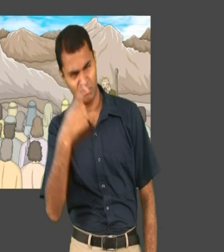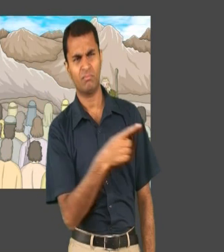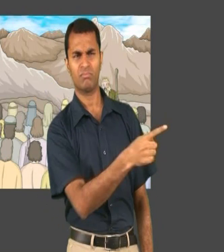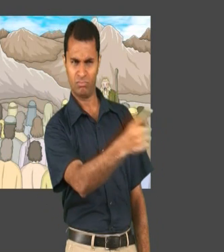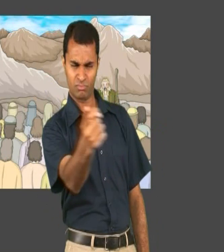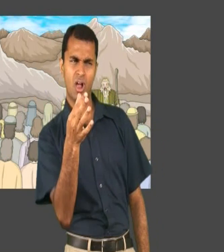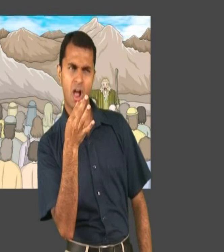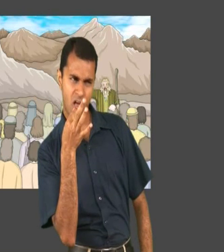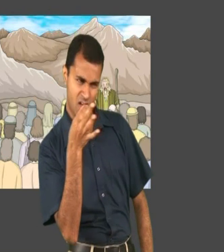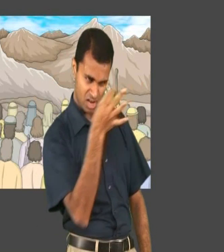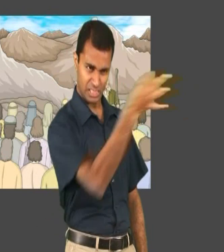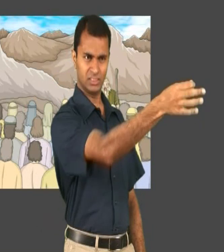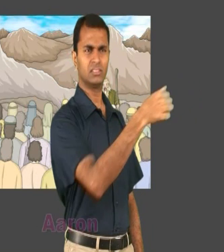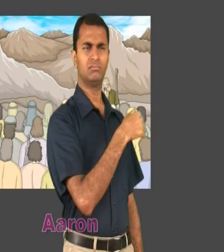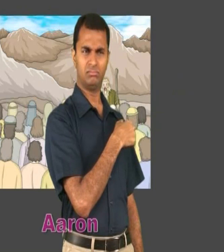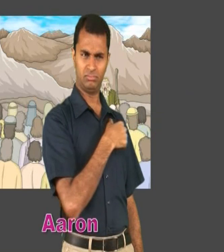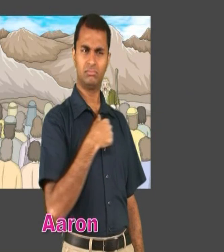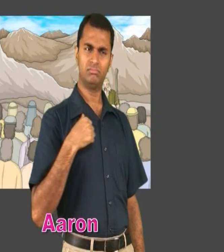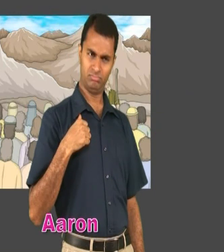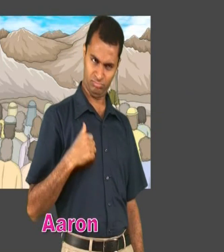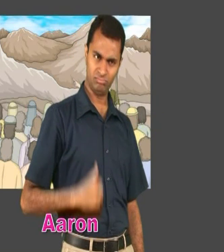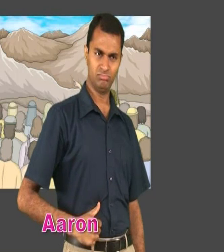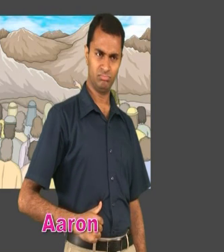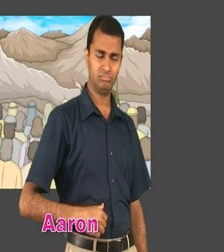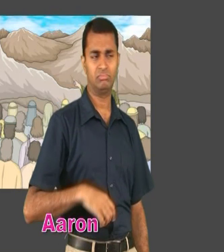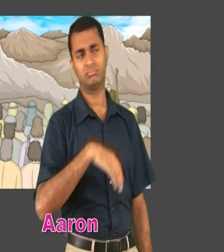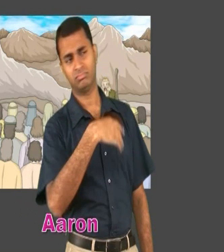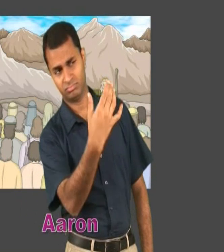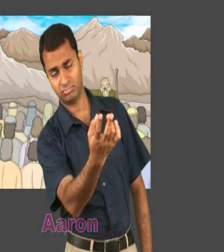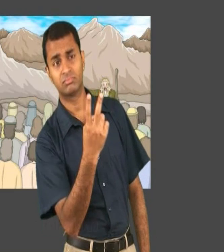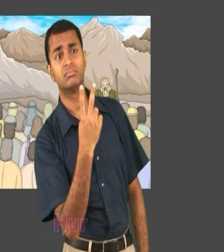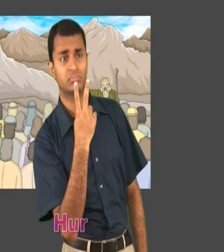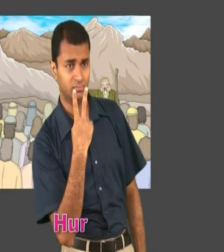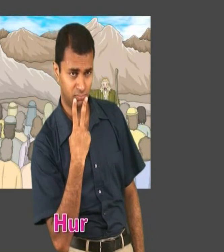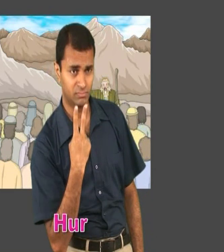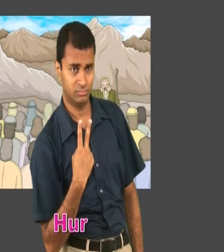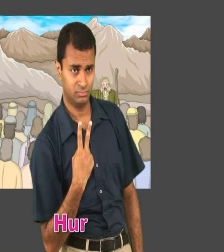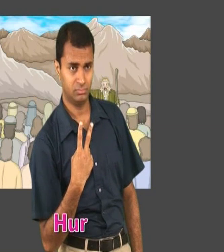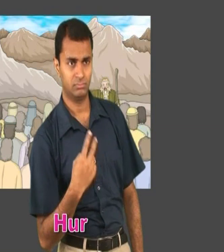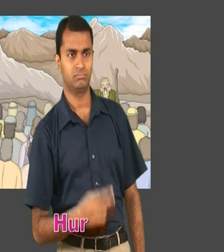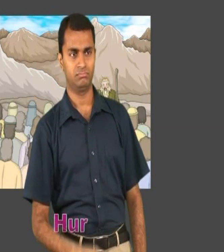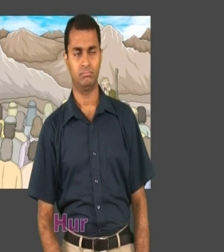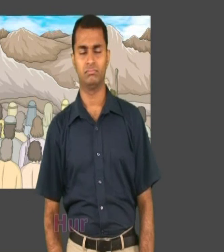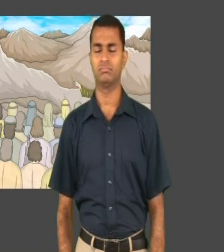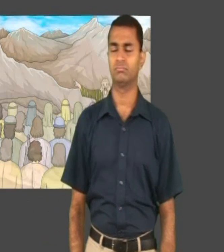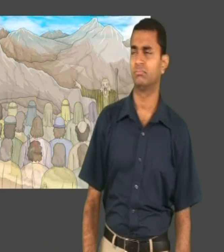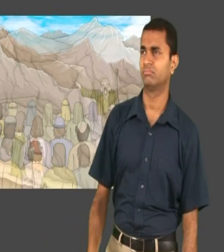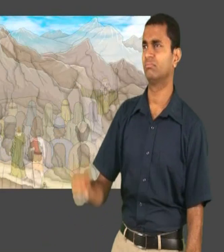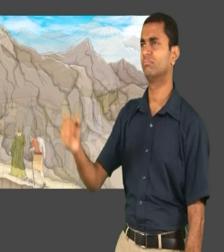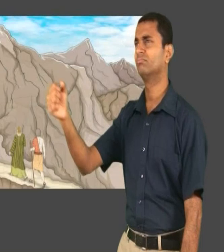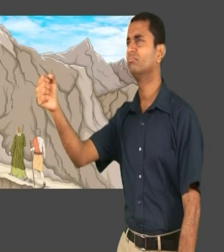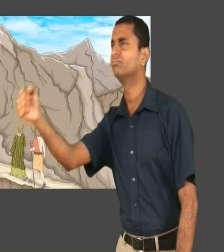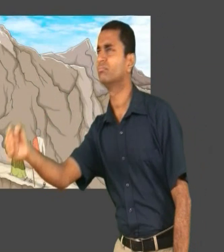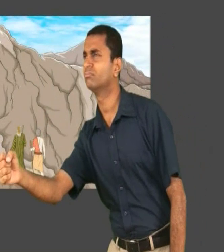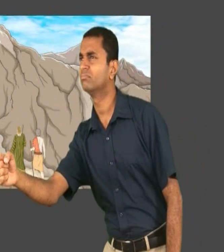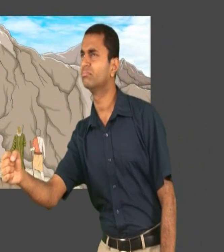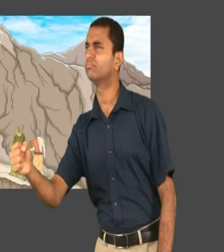Aaron and Hur are here with you. Whoever has a dispute can go to them.”